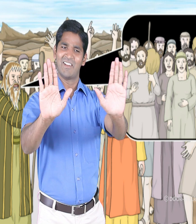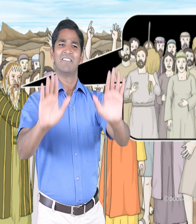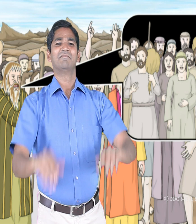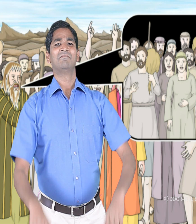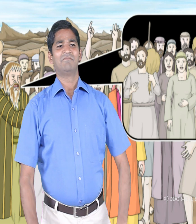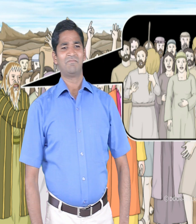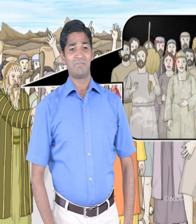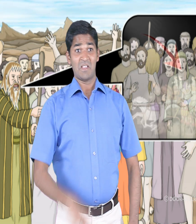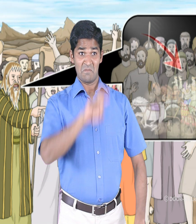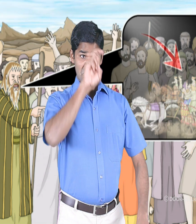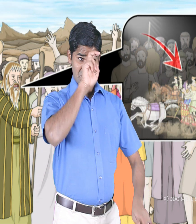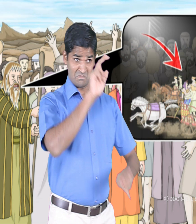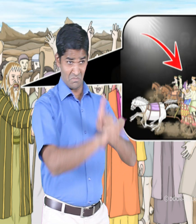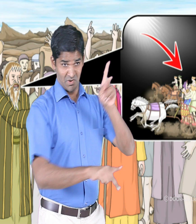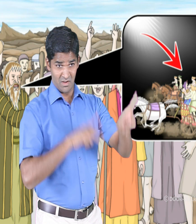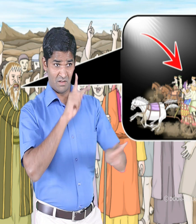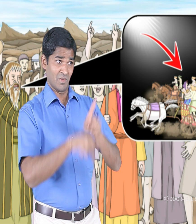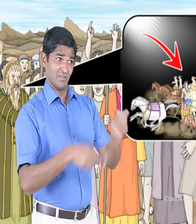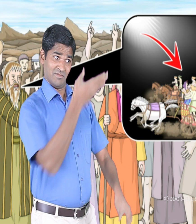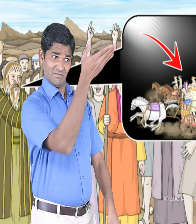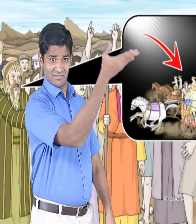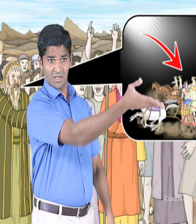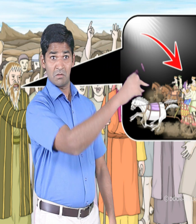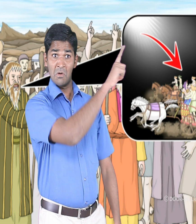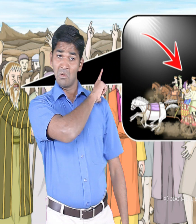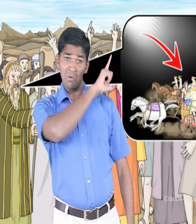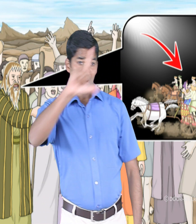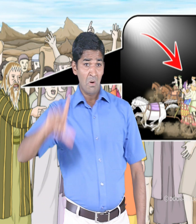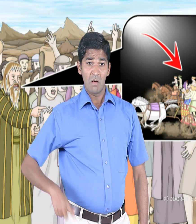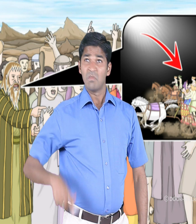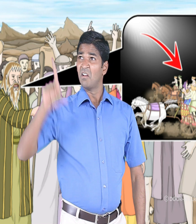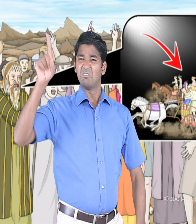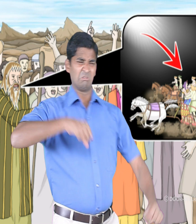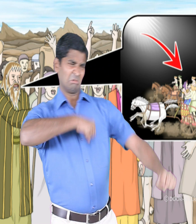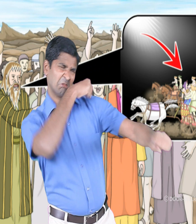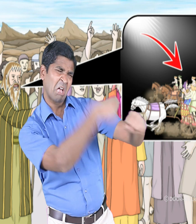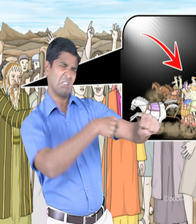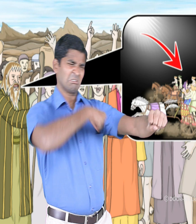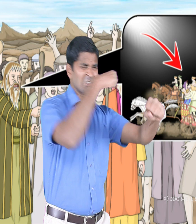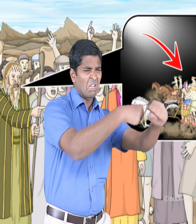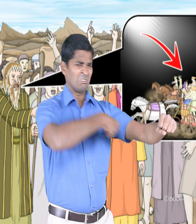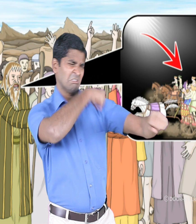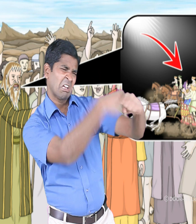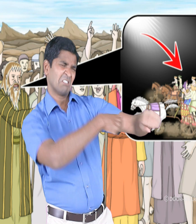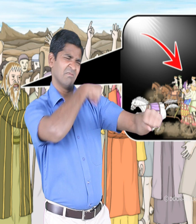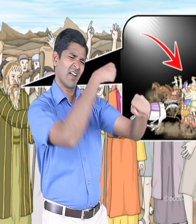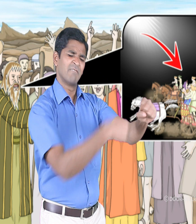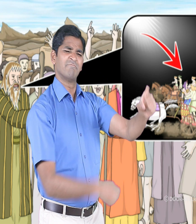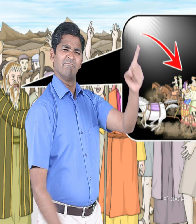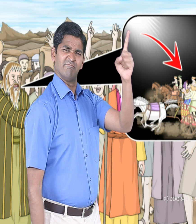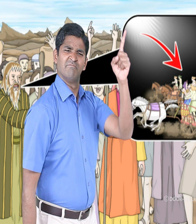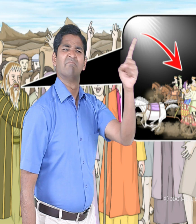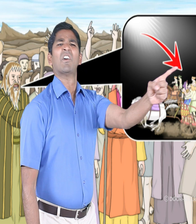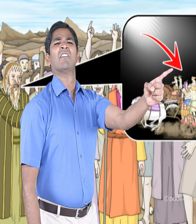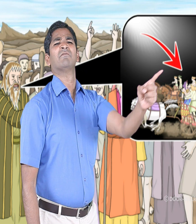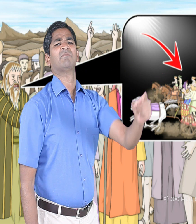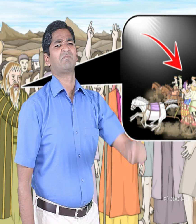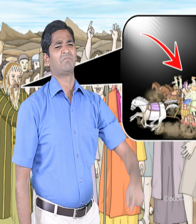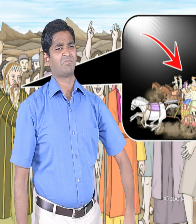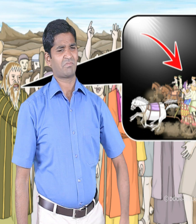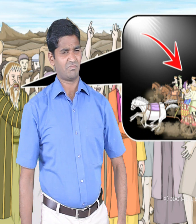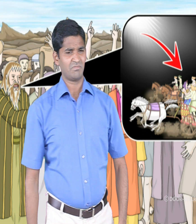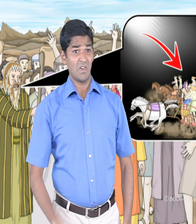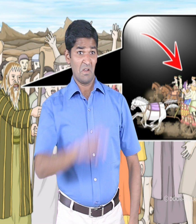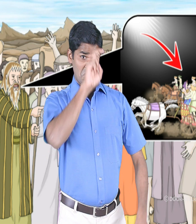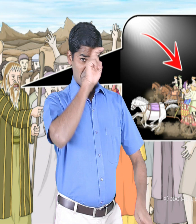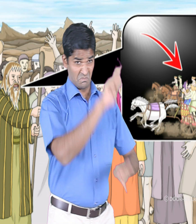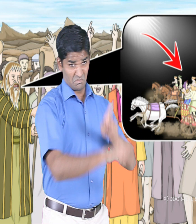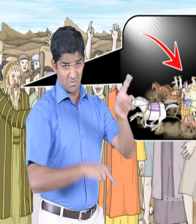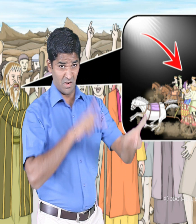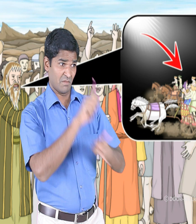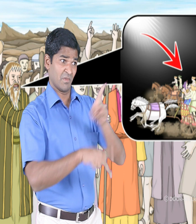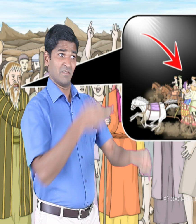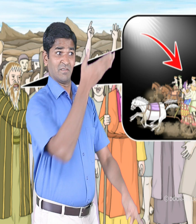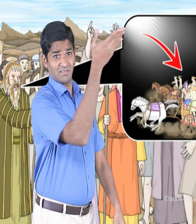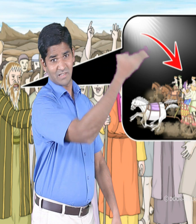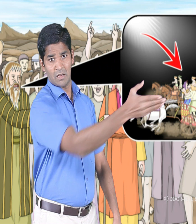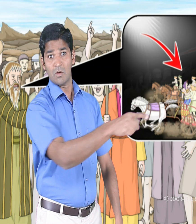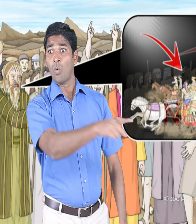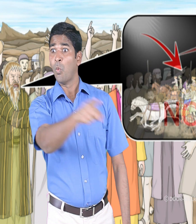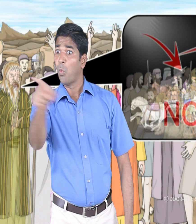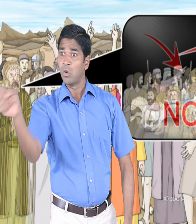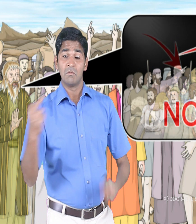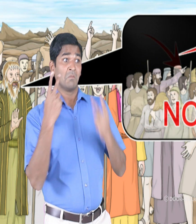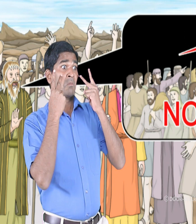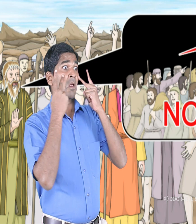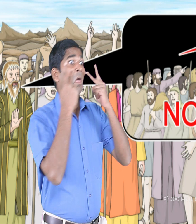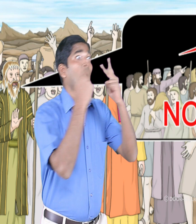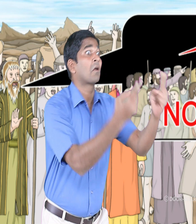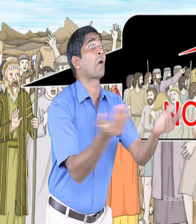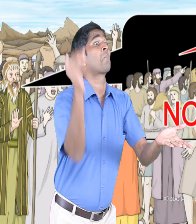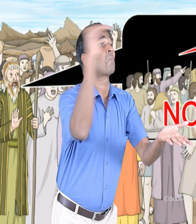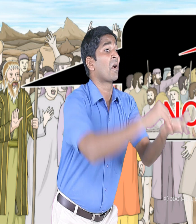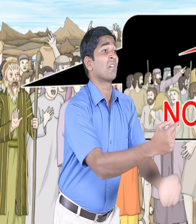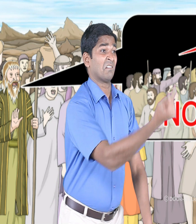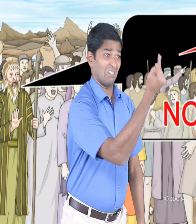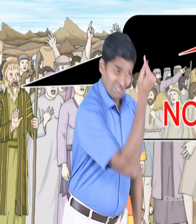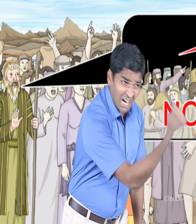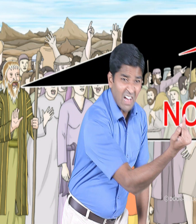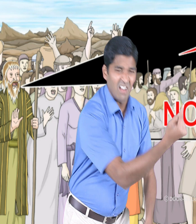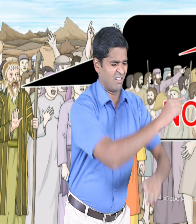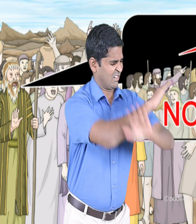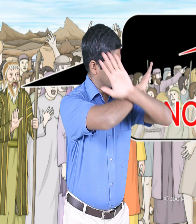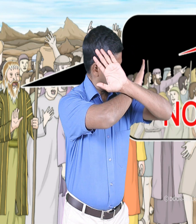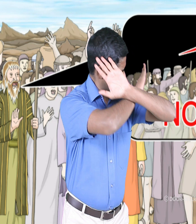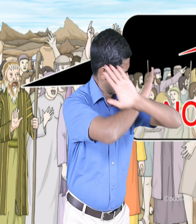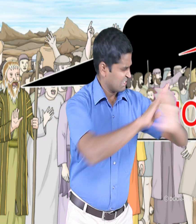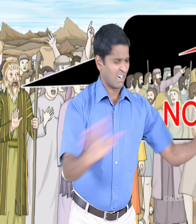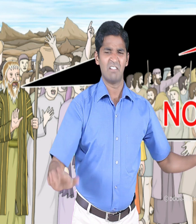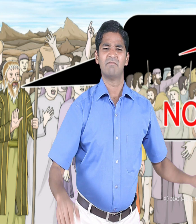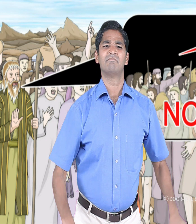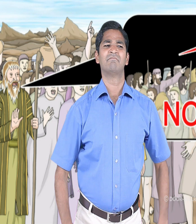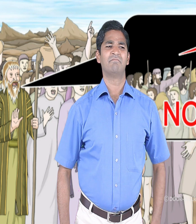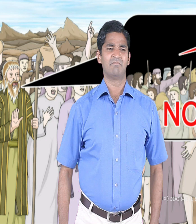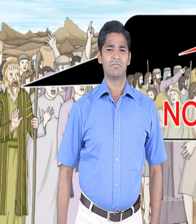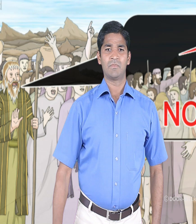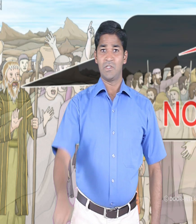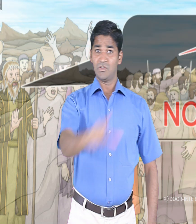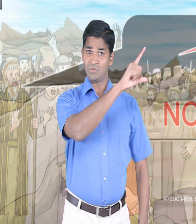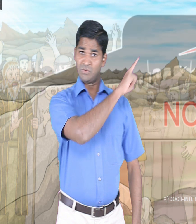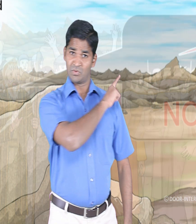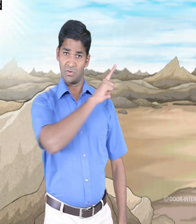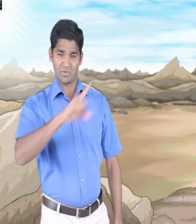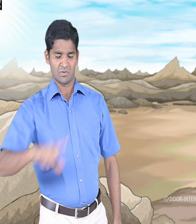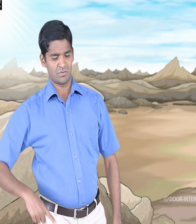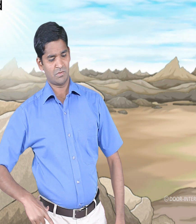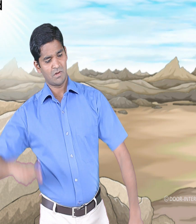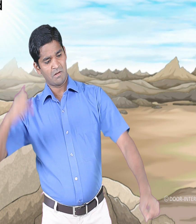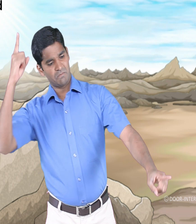for the Egyptians you see today, you will never see again. The LORD will fight for you; you need only to be still.”